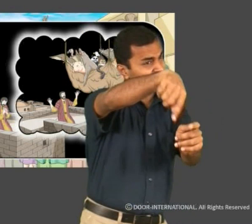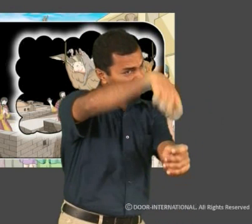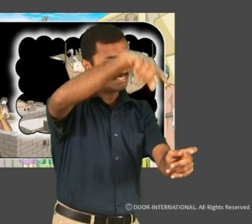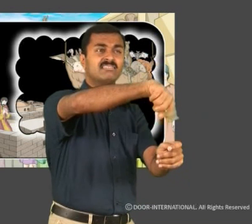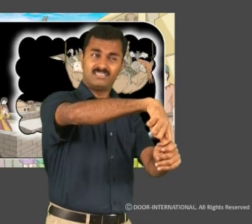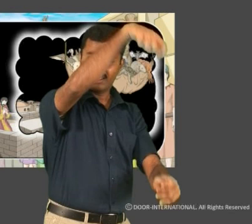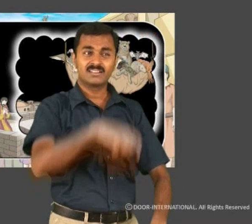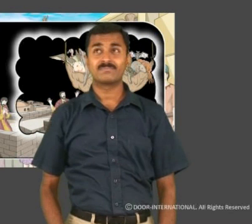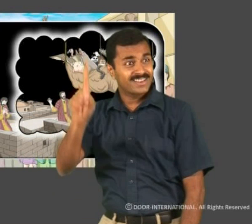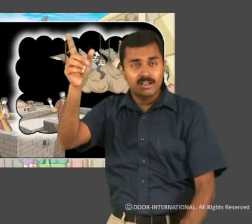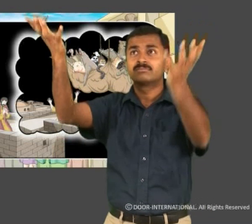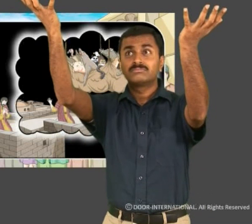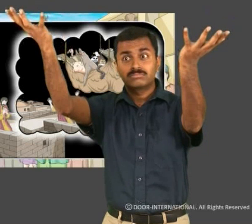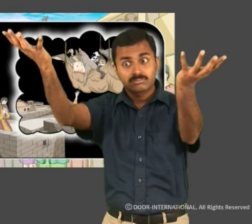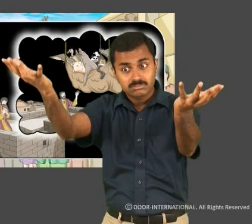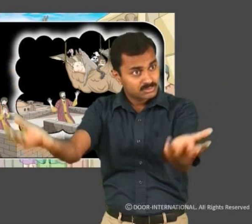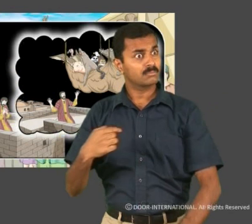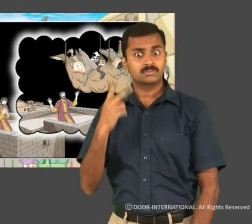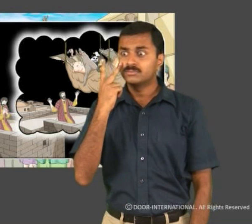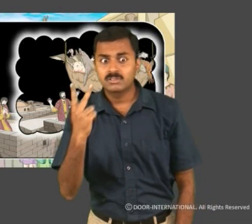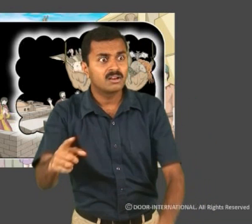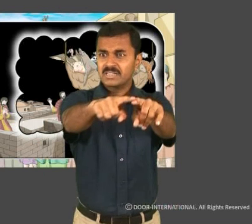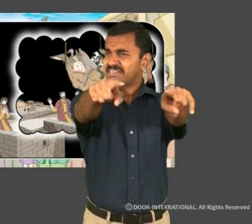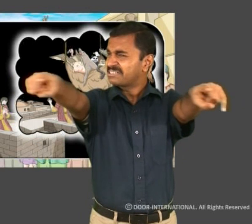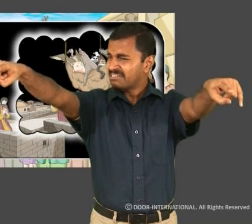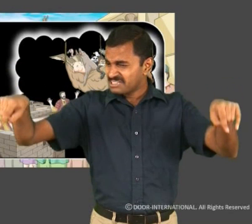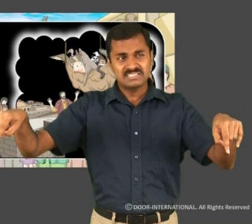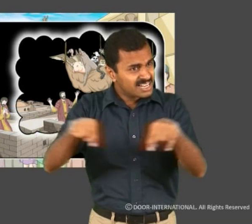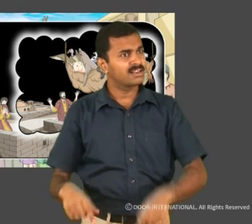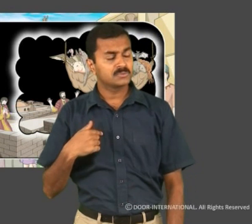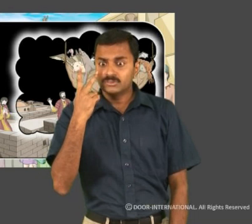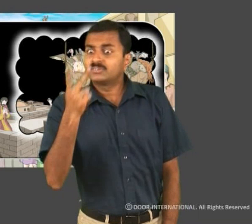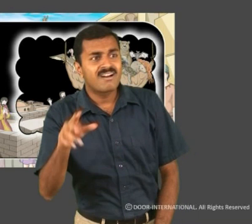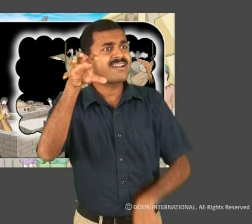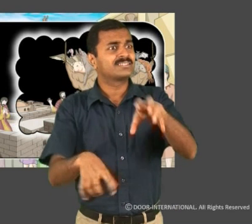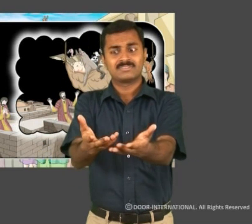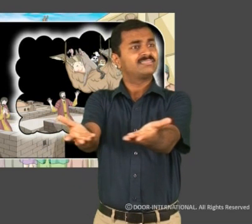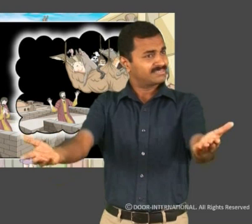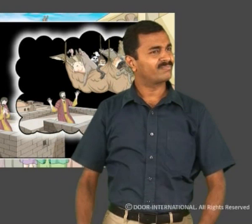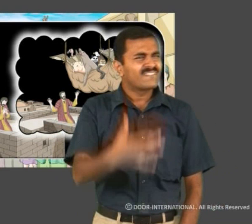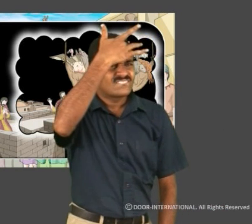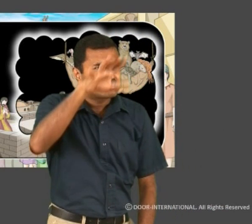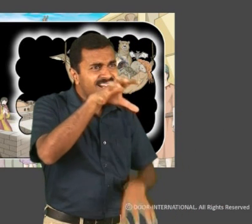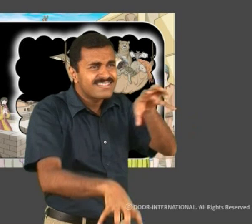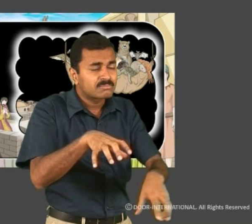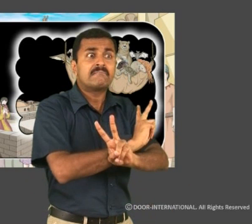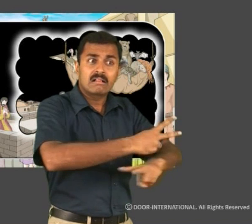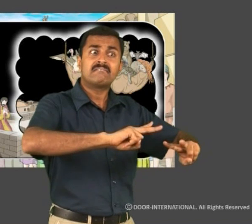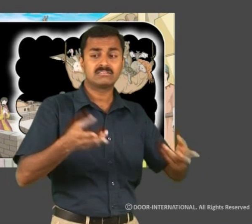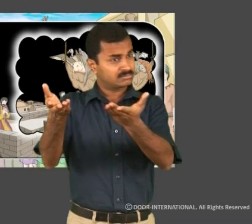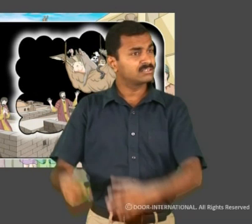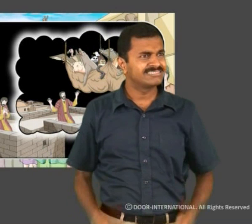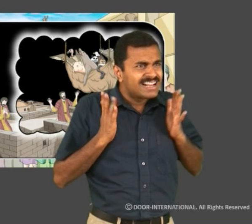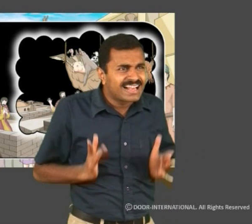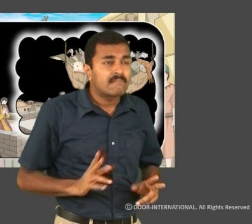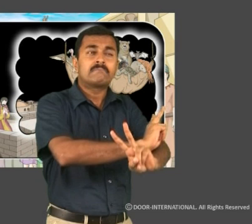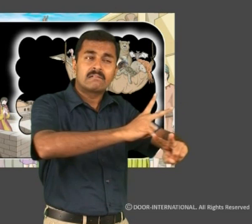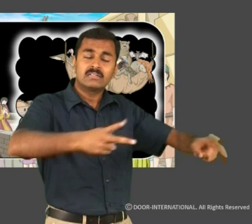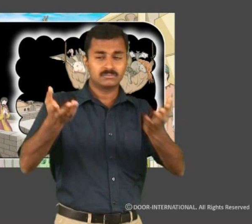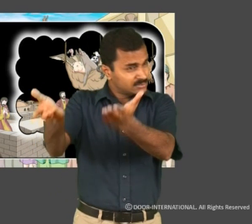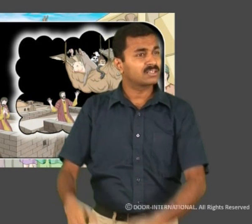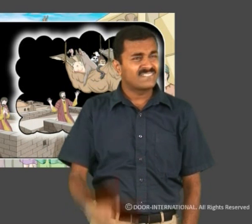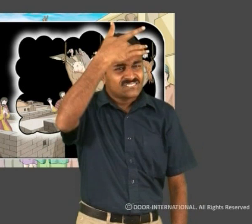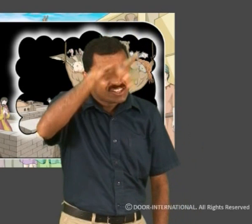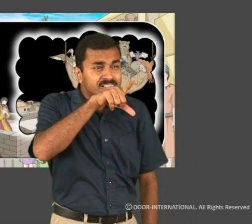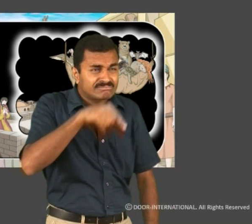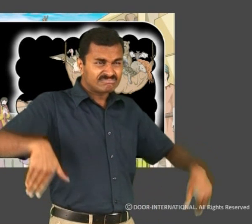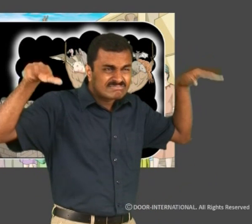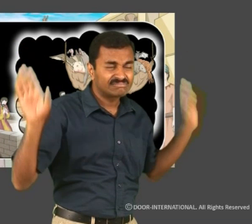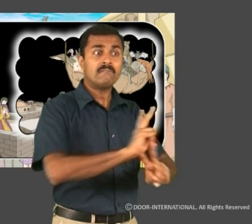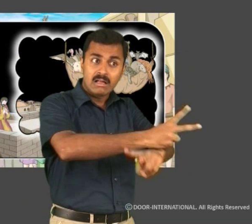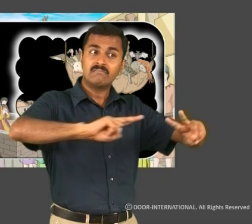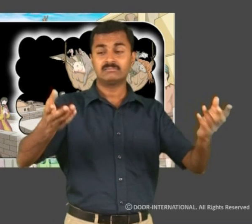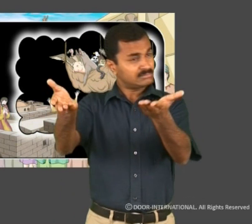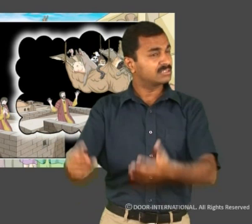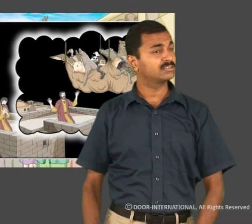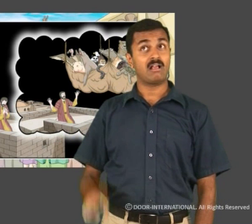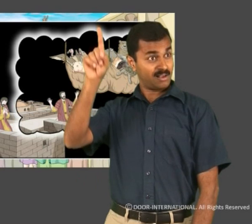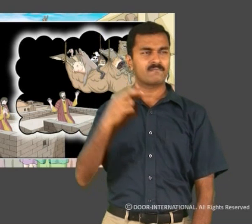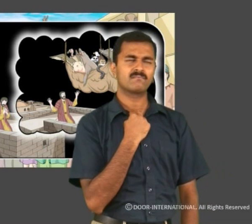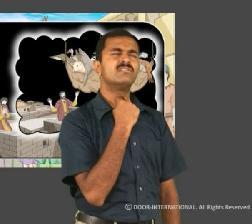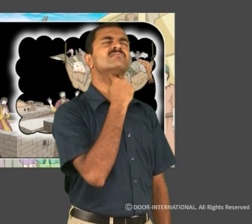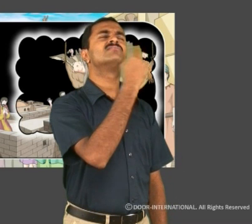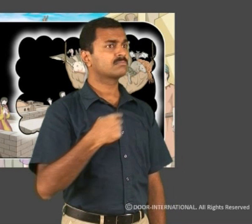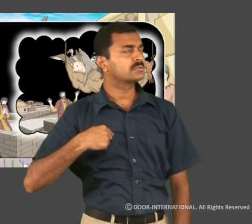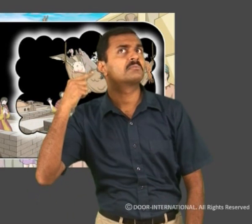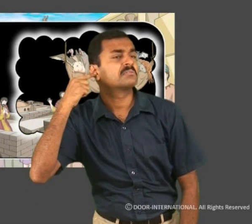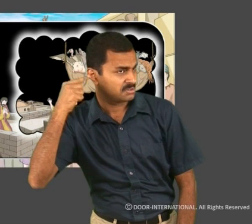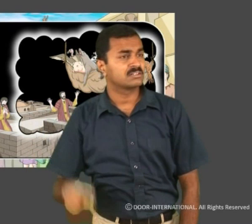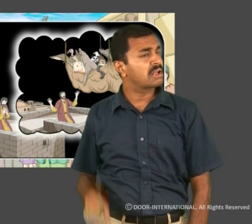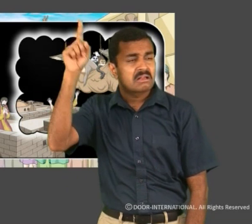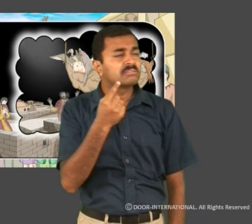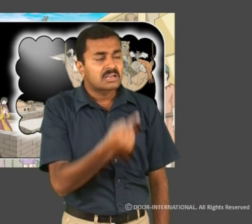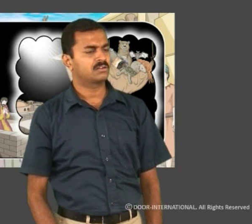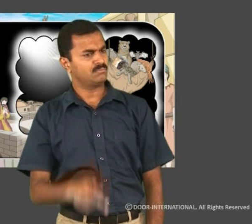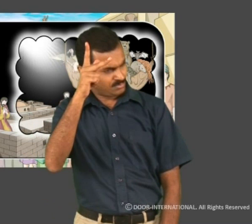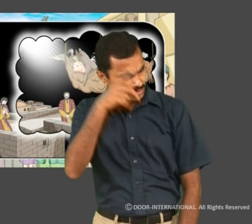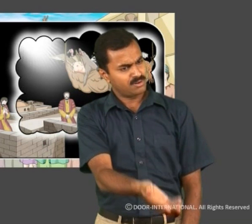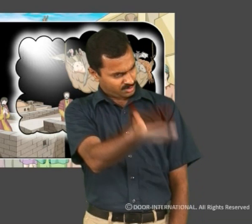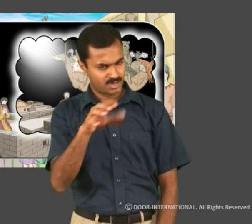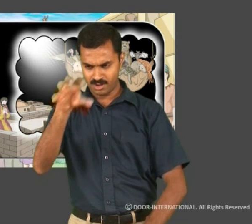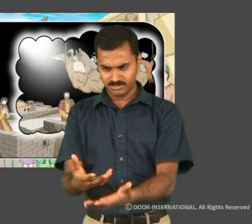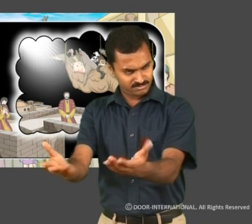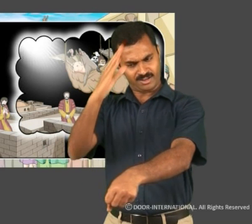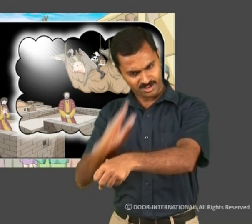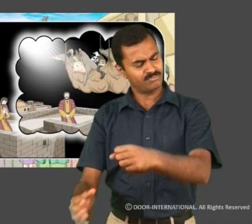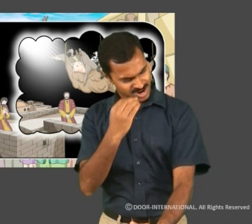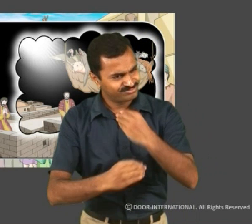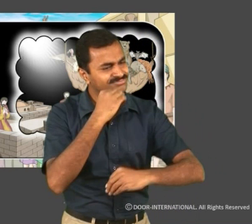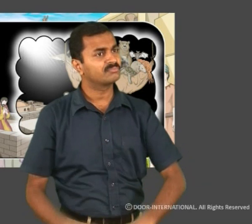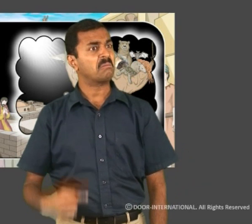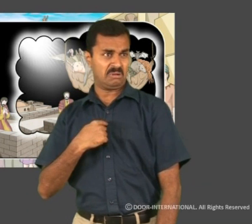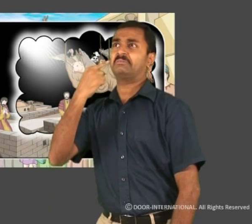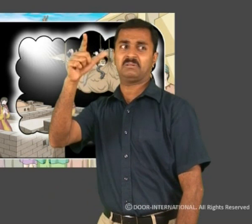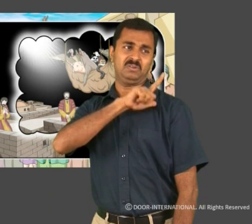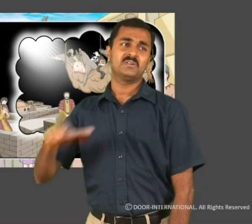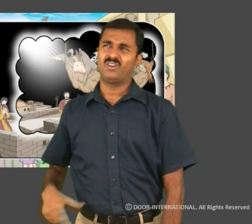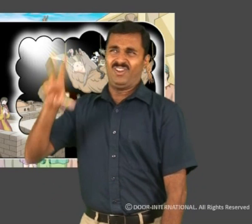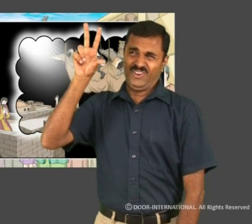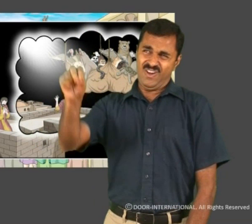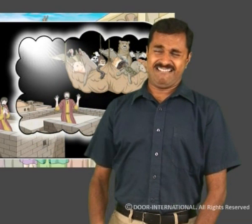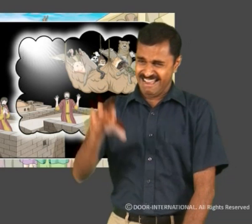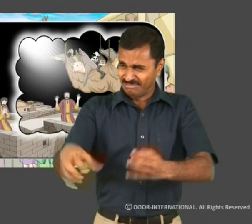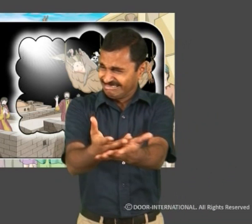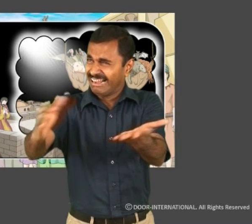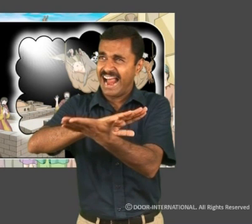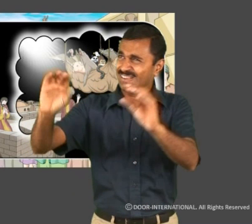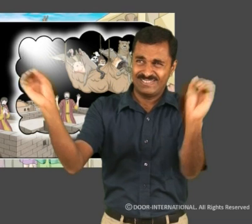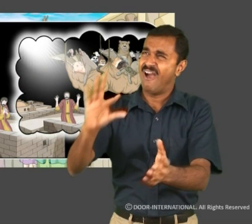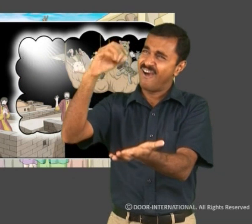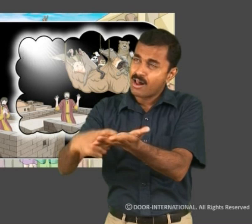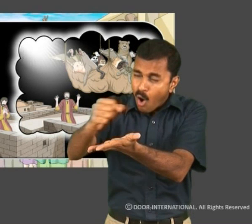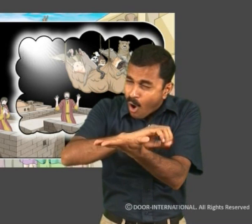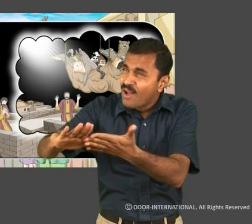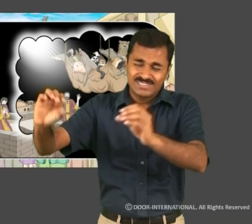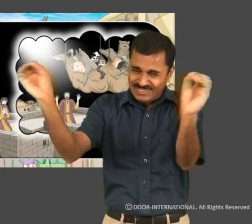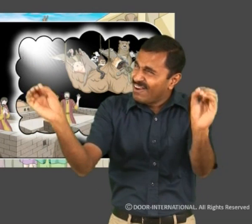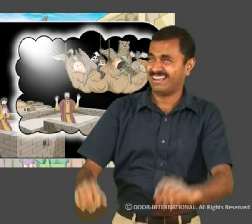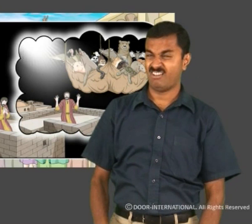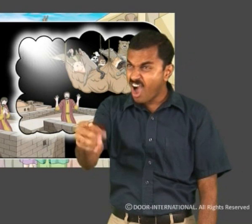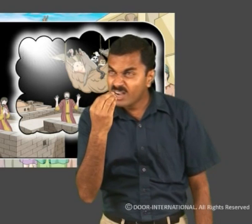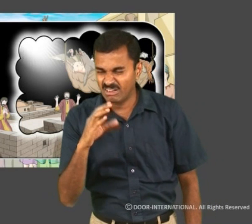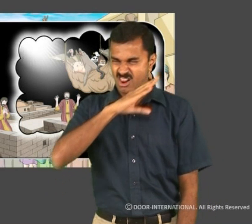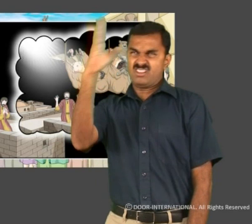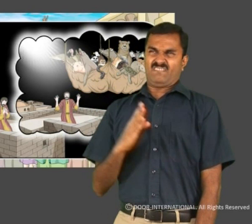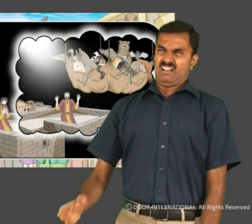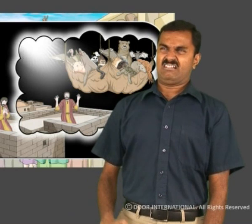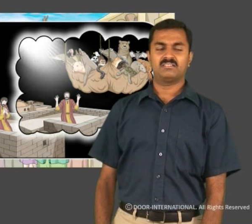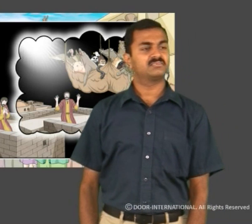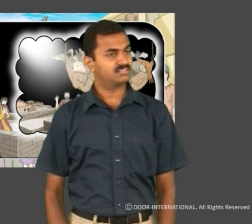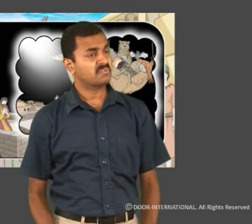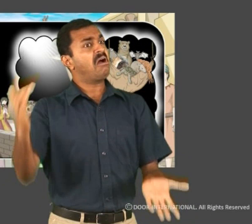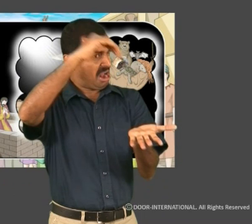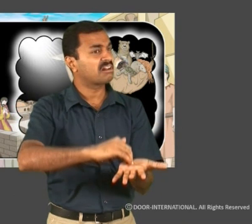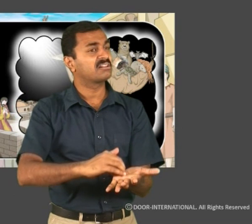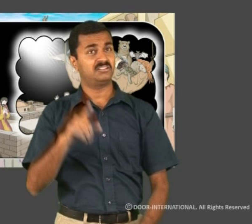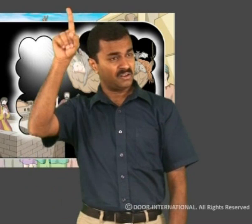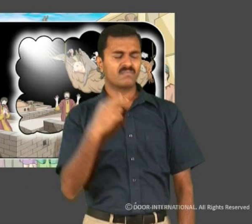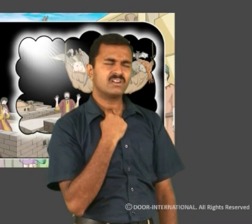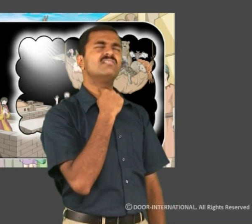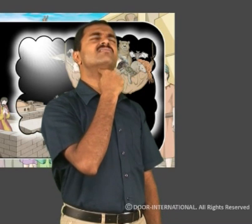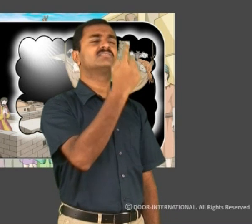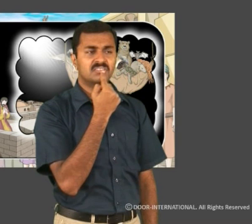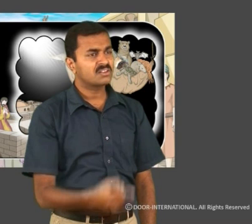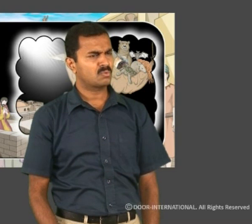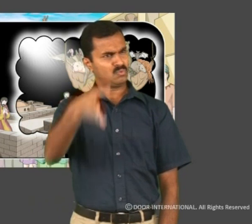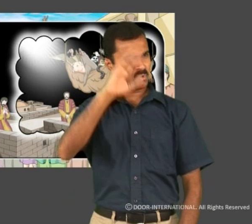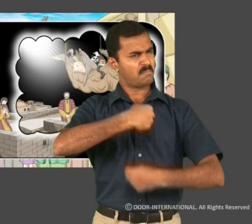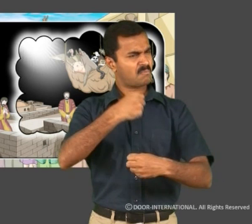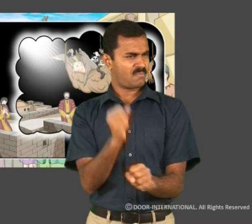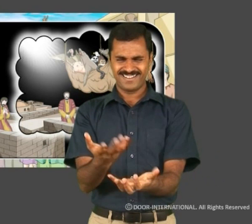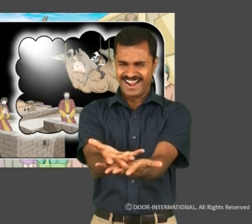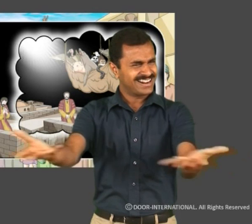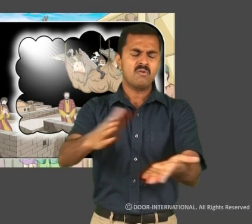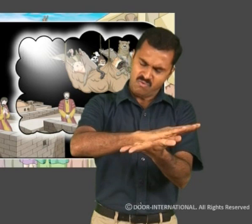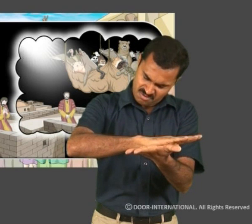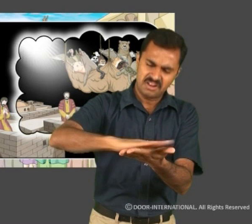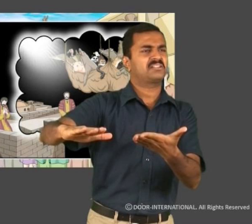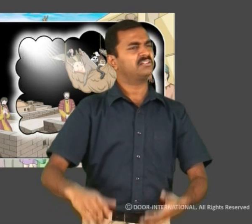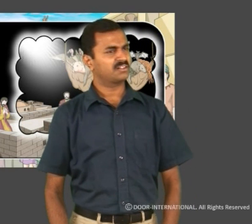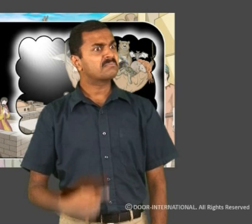I looked at it closely and saw four-footed animals of the earth, wild beasts, reptiles, and birds of the air. Then I heard a voice saying to me, ‘Get up, Peter, kill and eat.’ ‘No, Lord,’ I said, ‘for nothing impure or unclean has ever entered my mouth.’